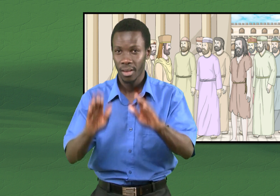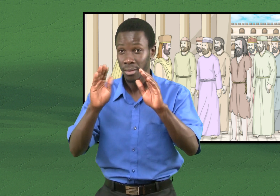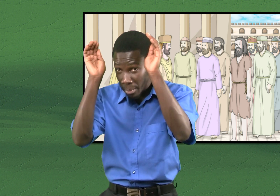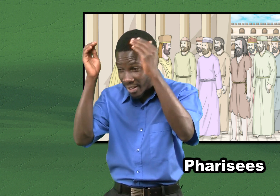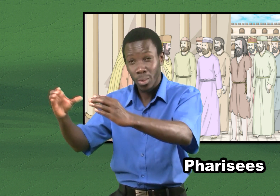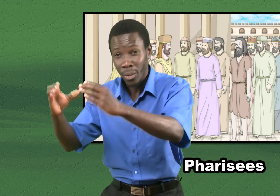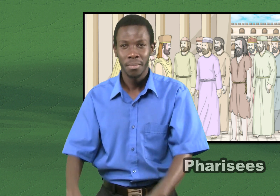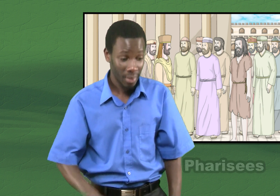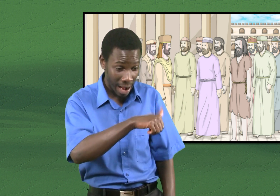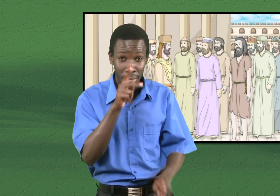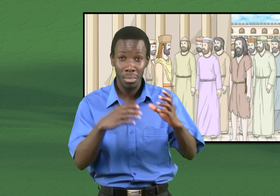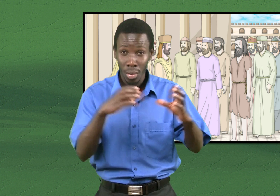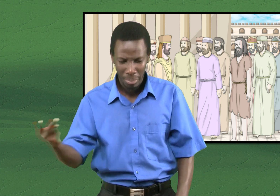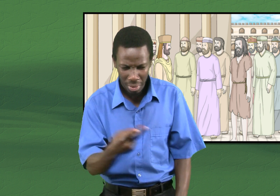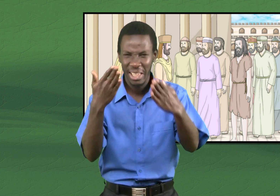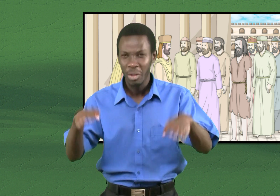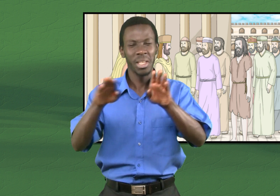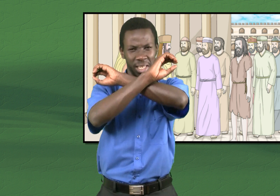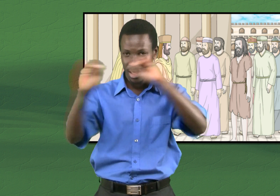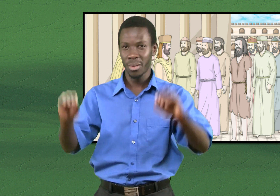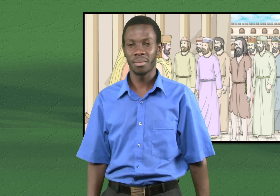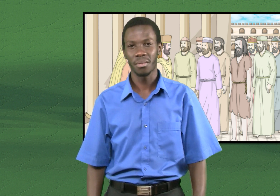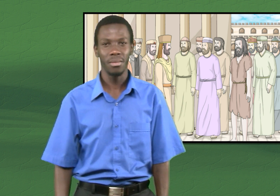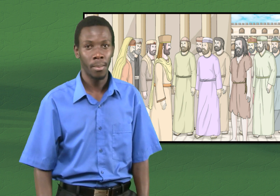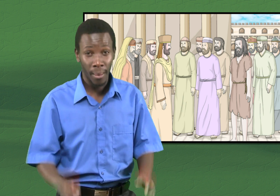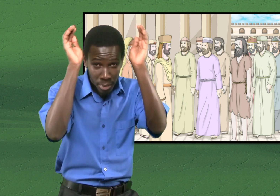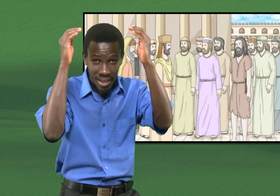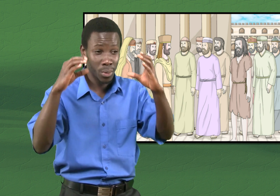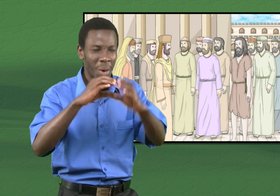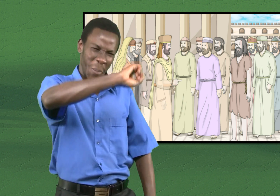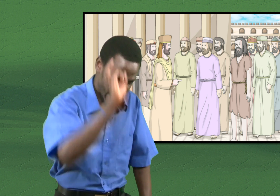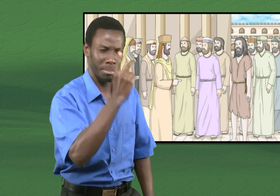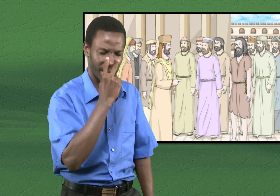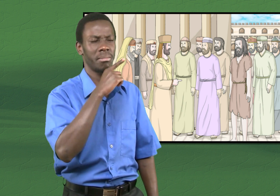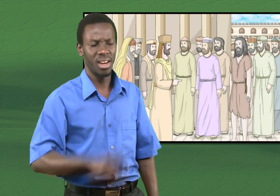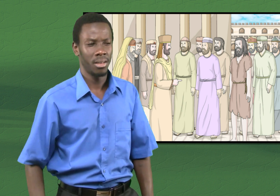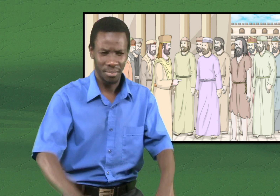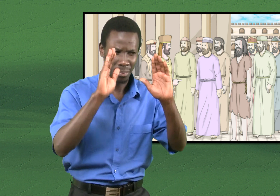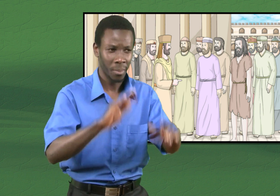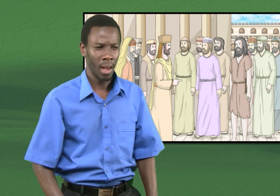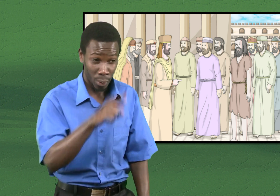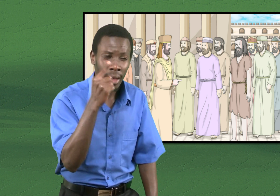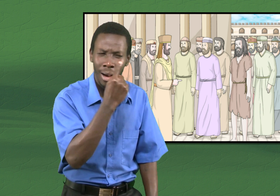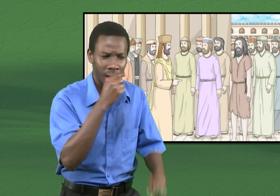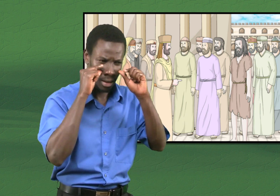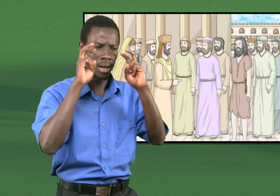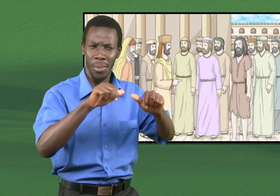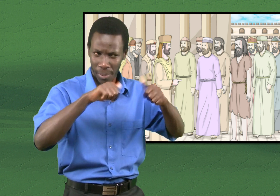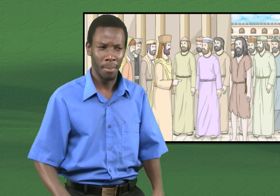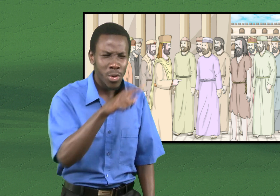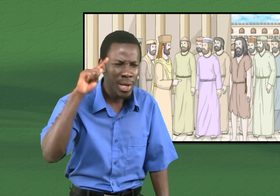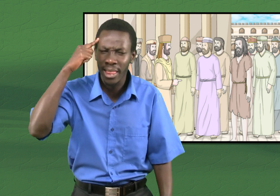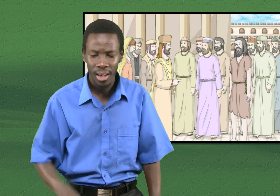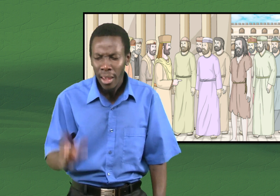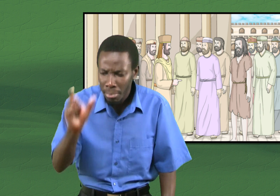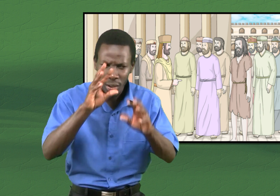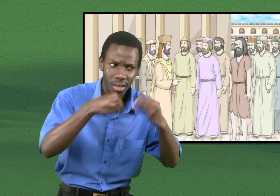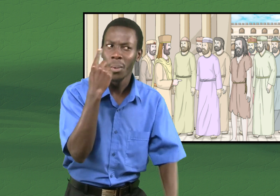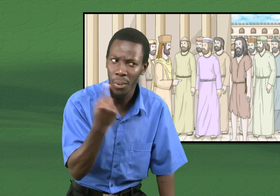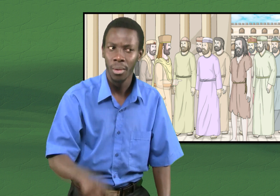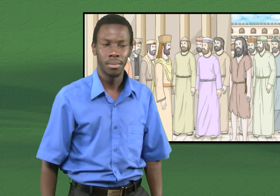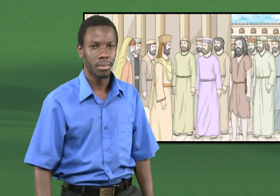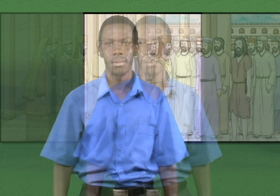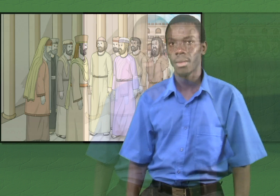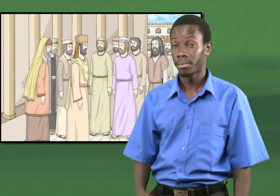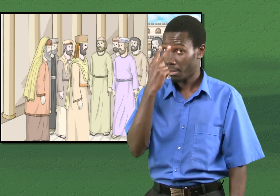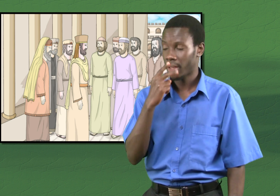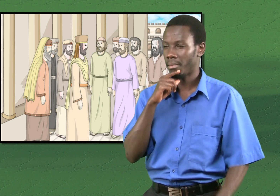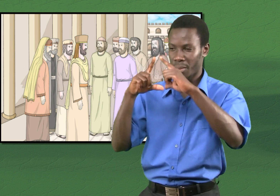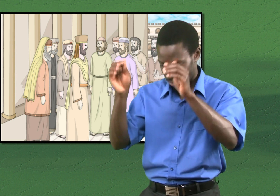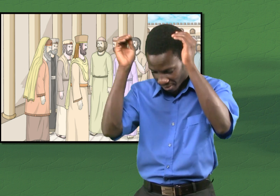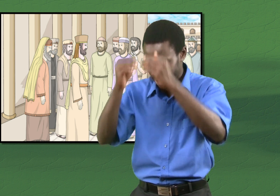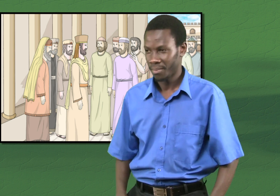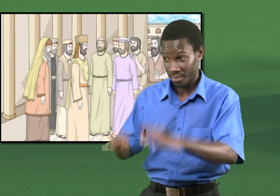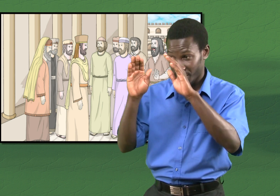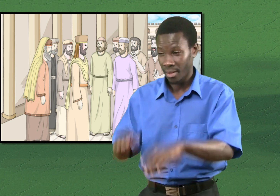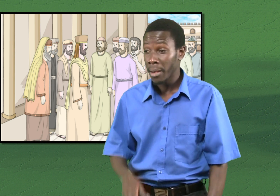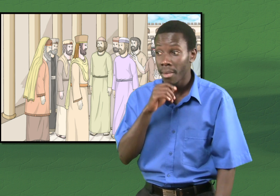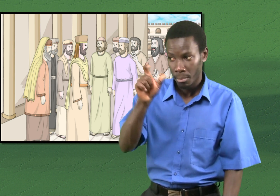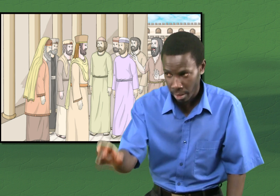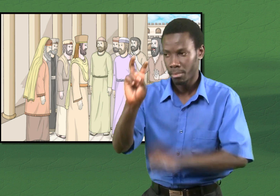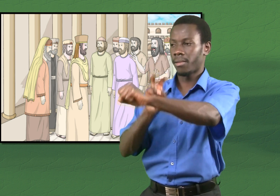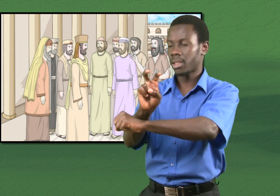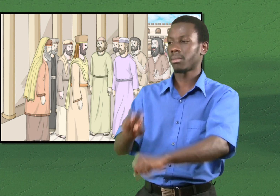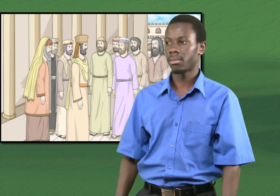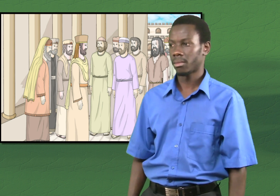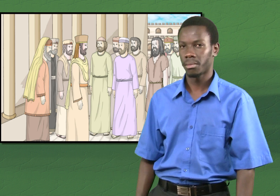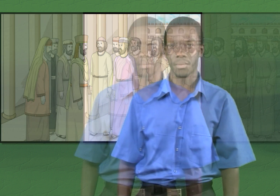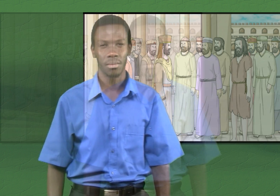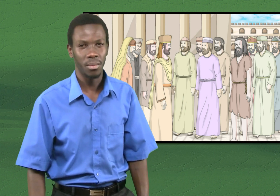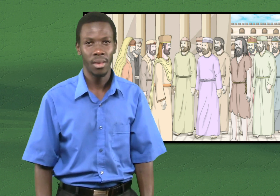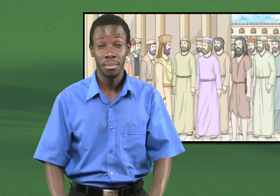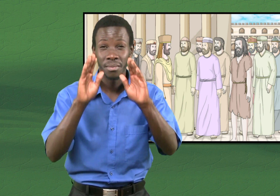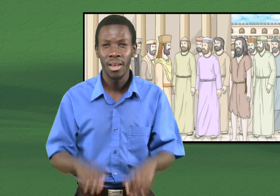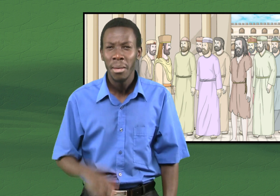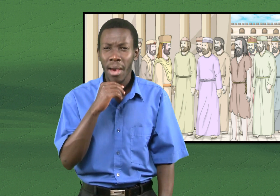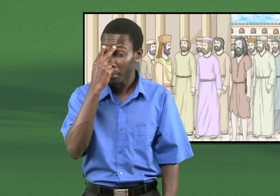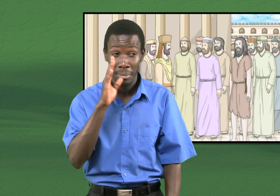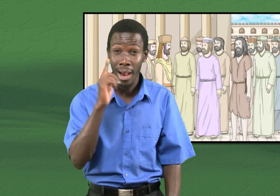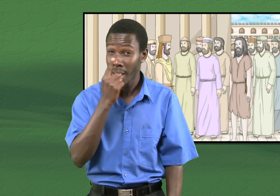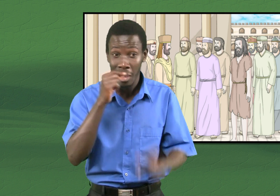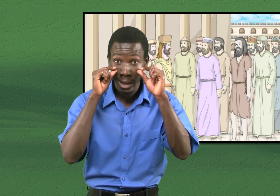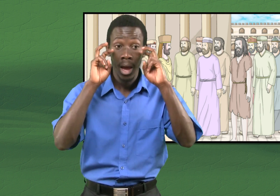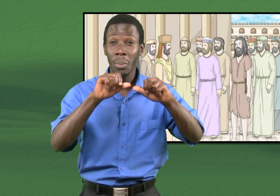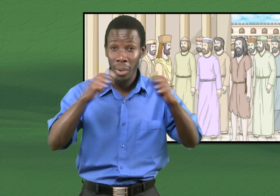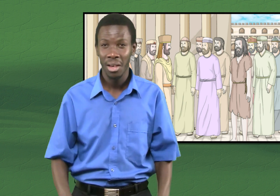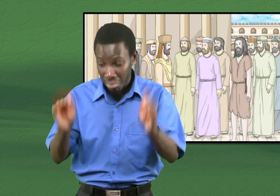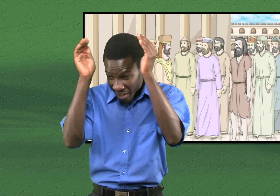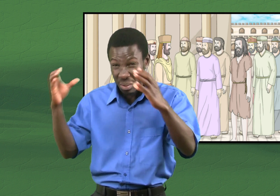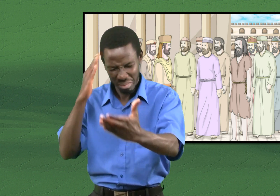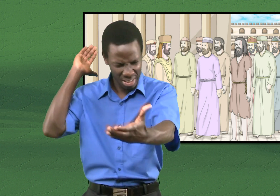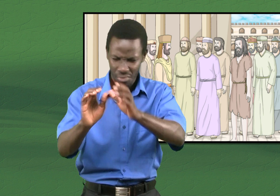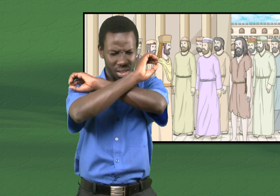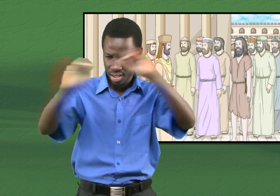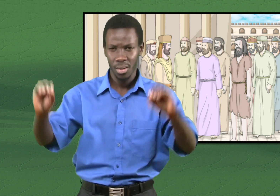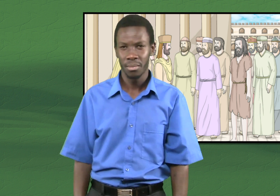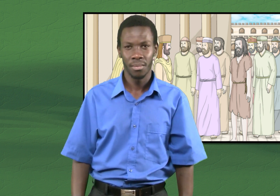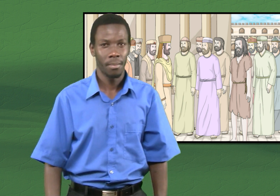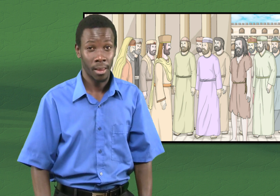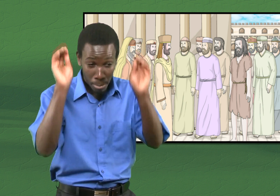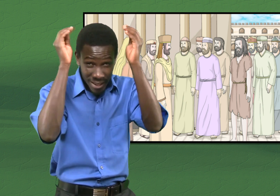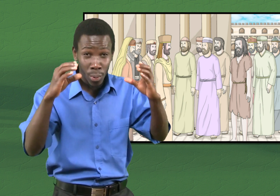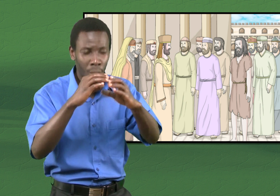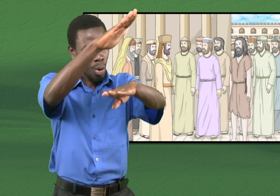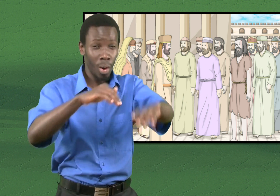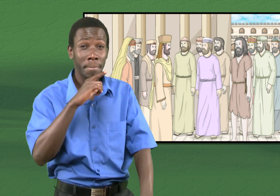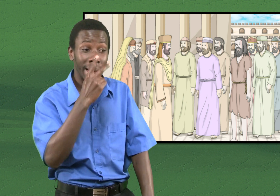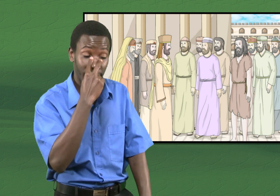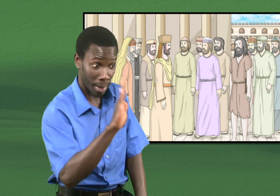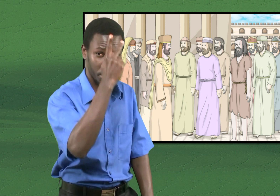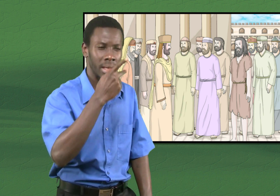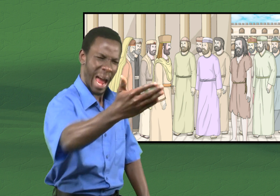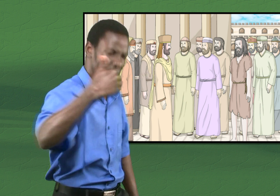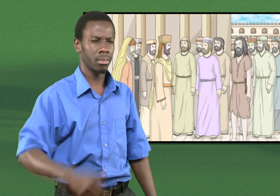And there was division among them. So once again they asked the man who had been blind, “What do you say about Him, since it was your eyes He opened?”